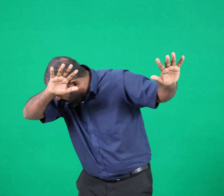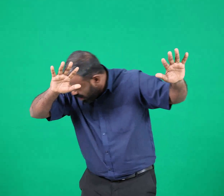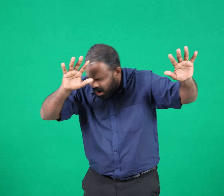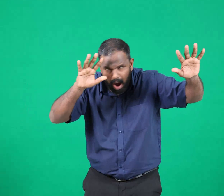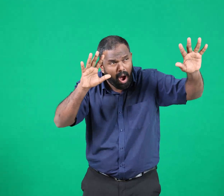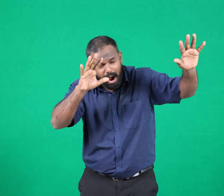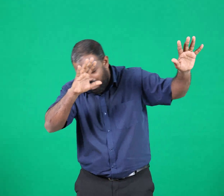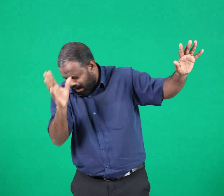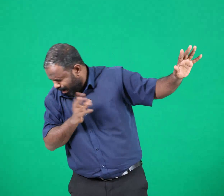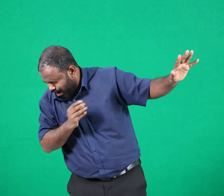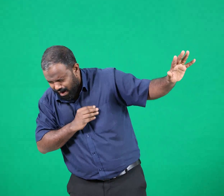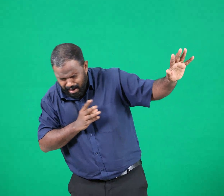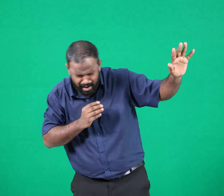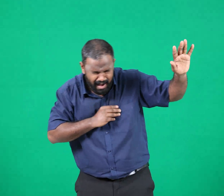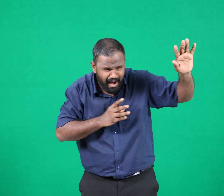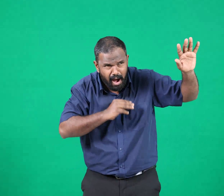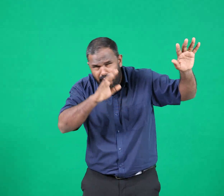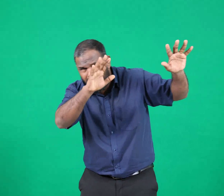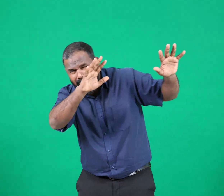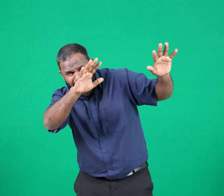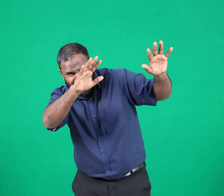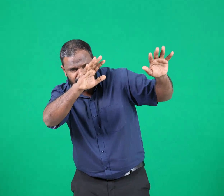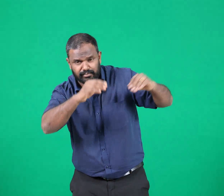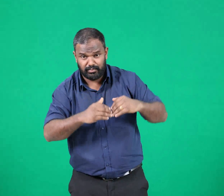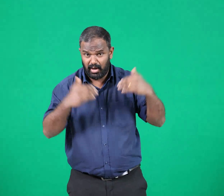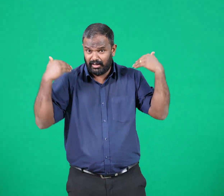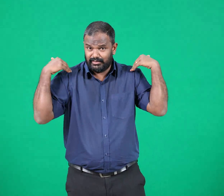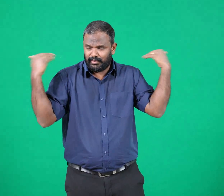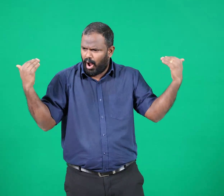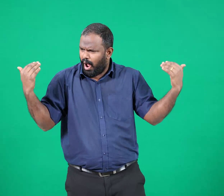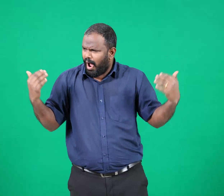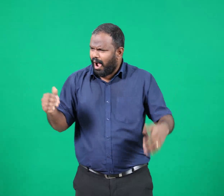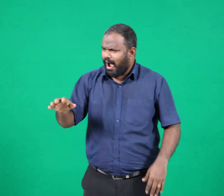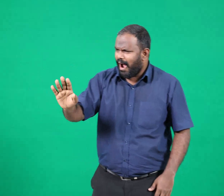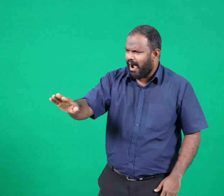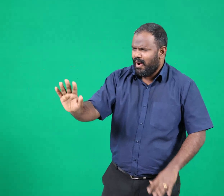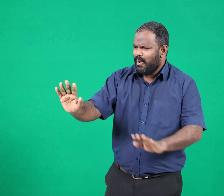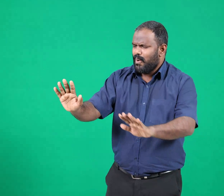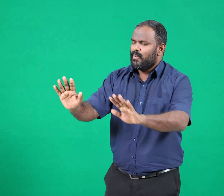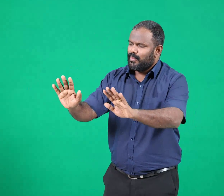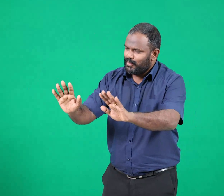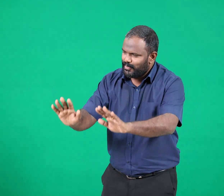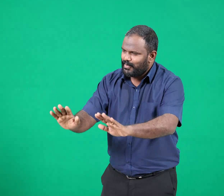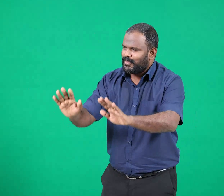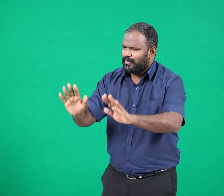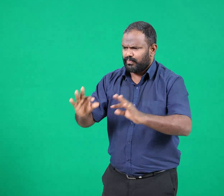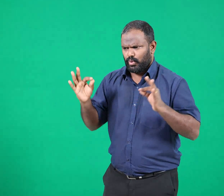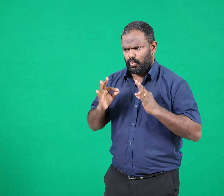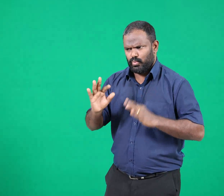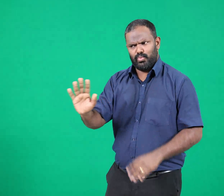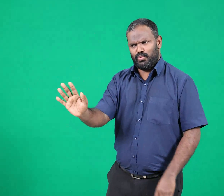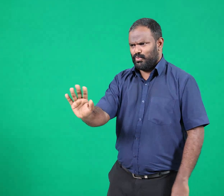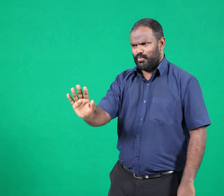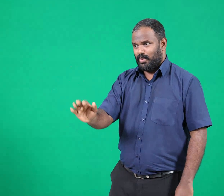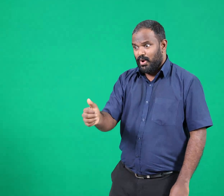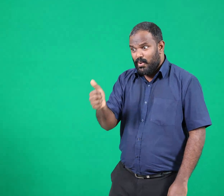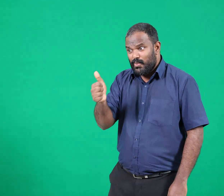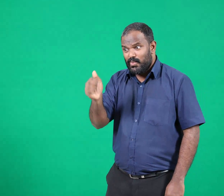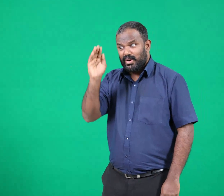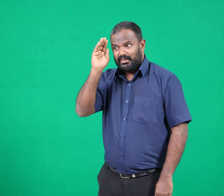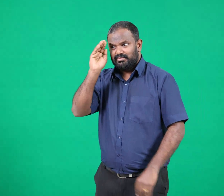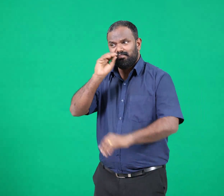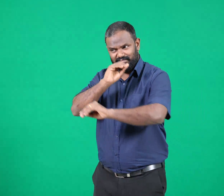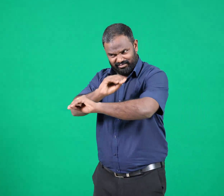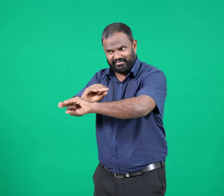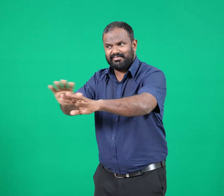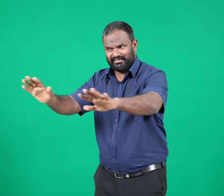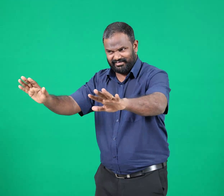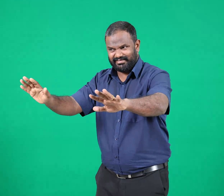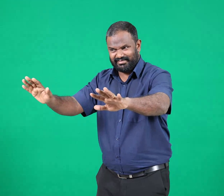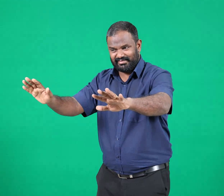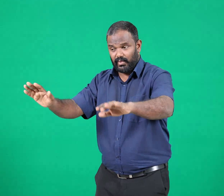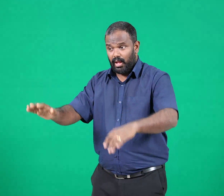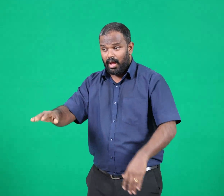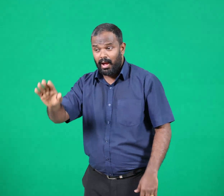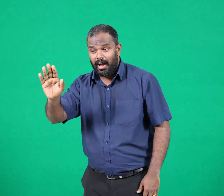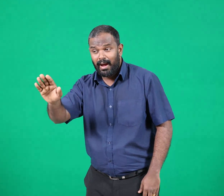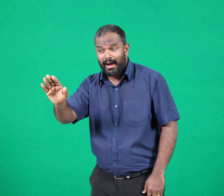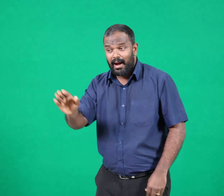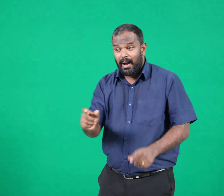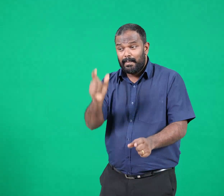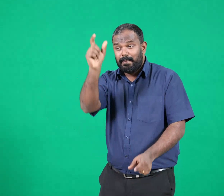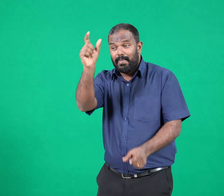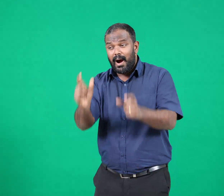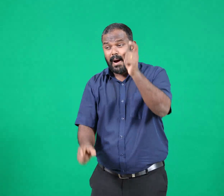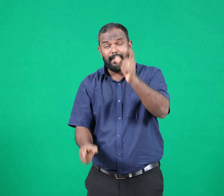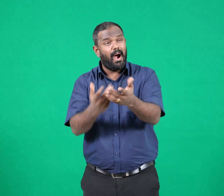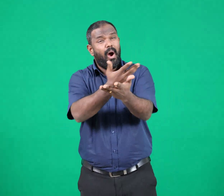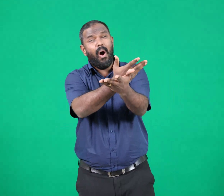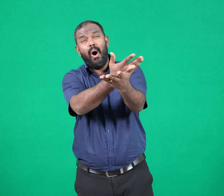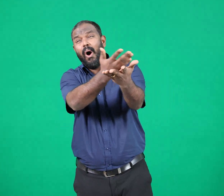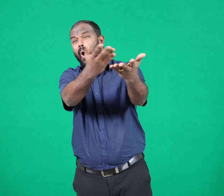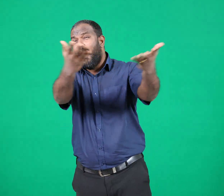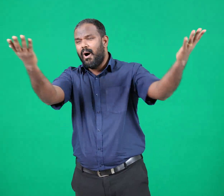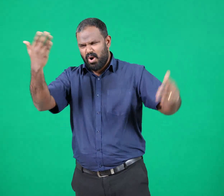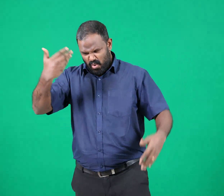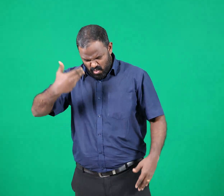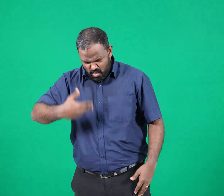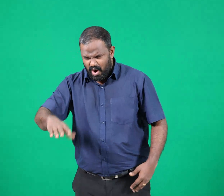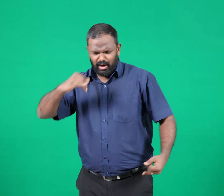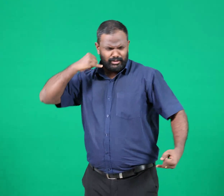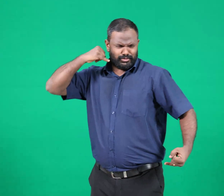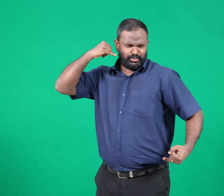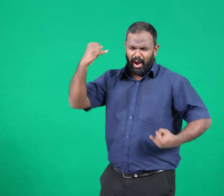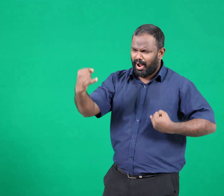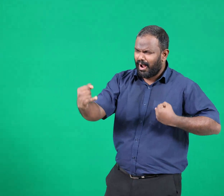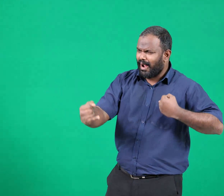But the angel said to them, "Do not be afraid!